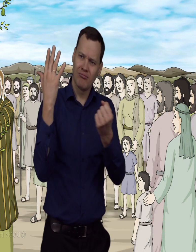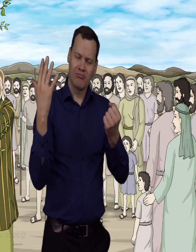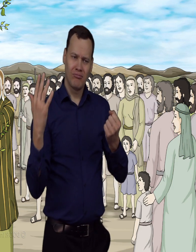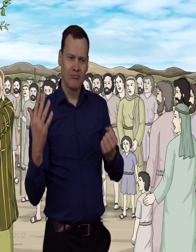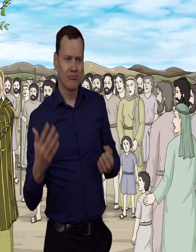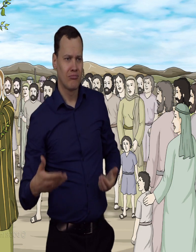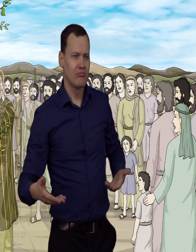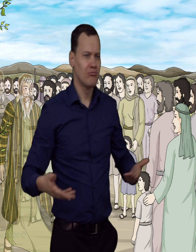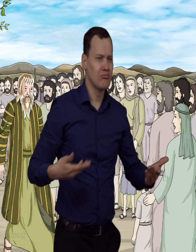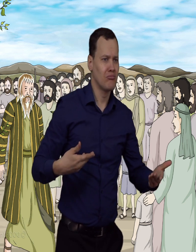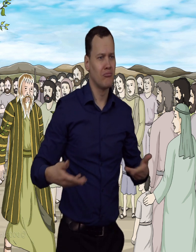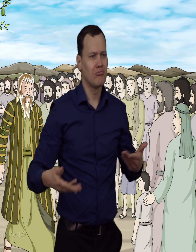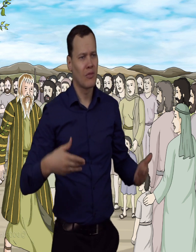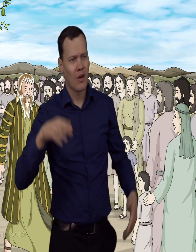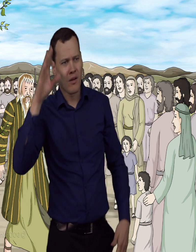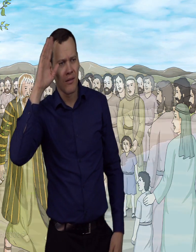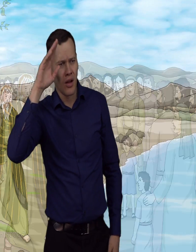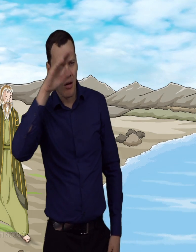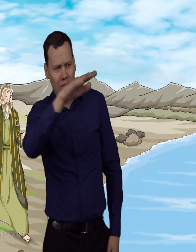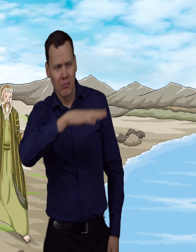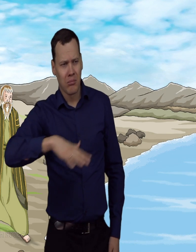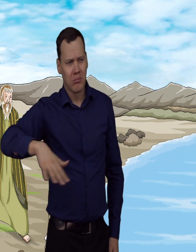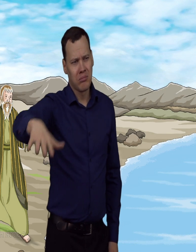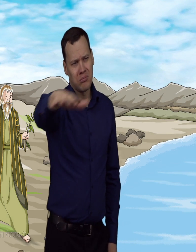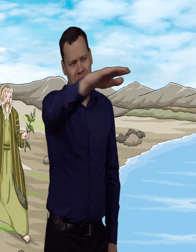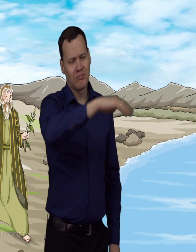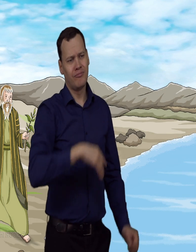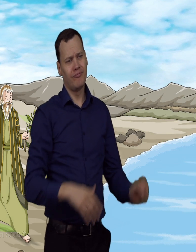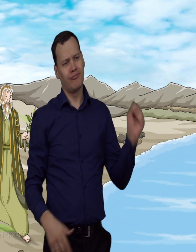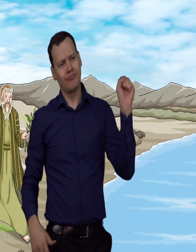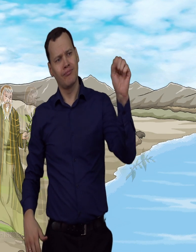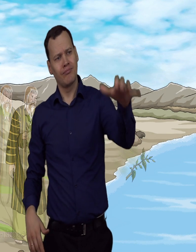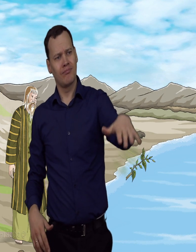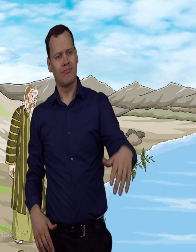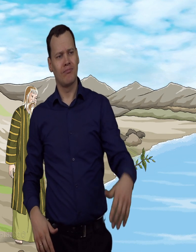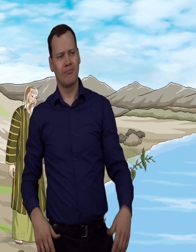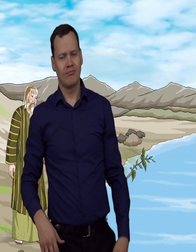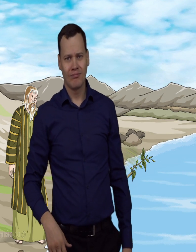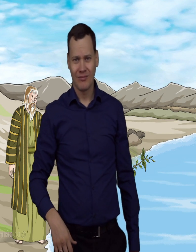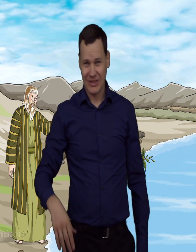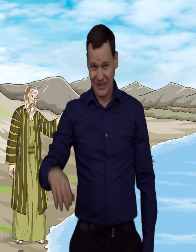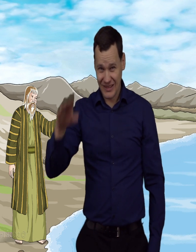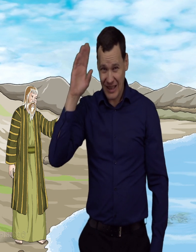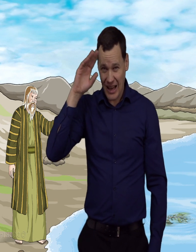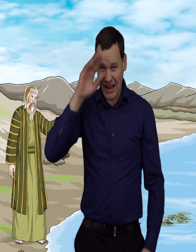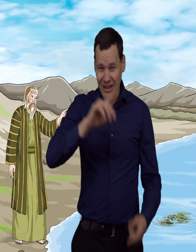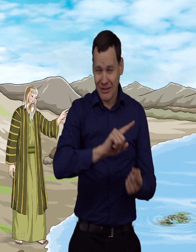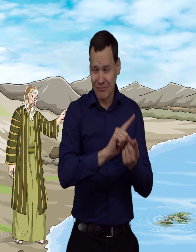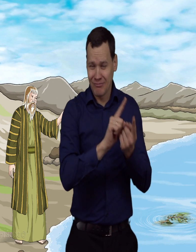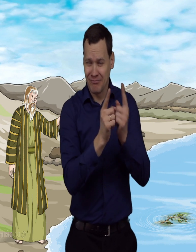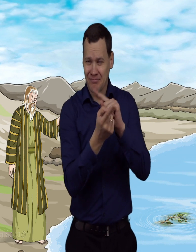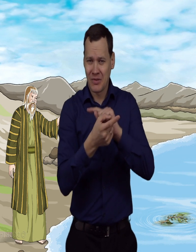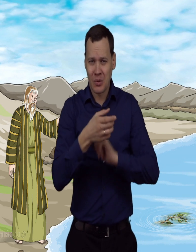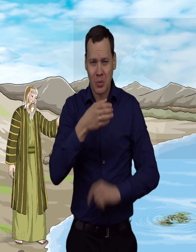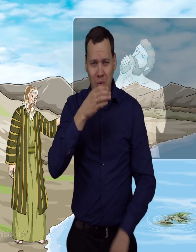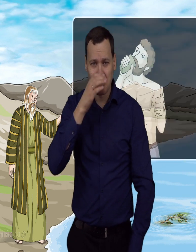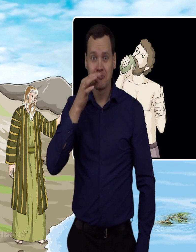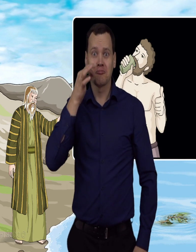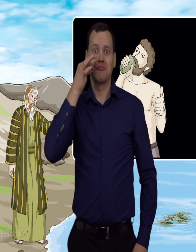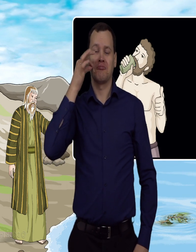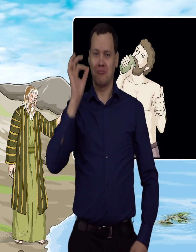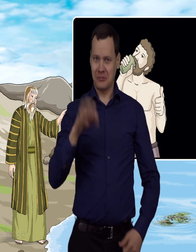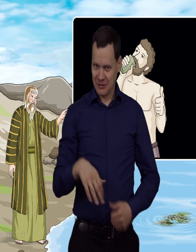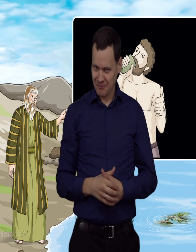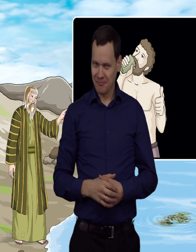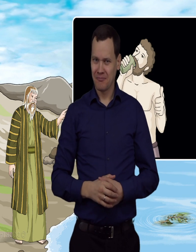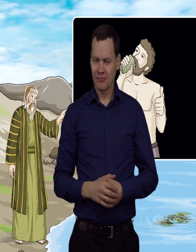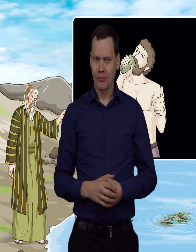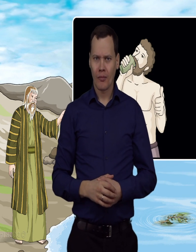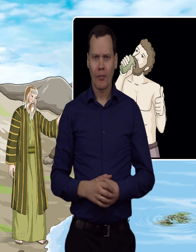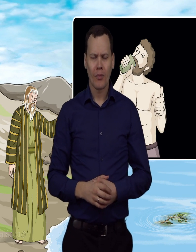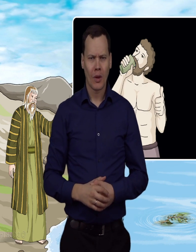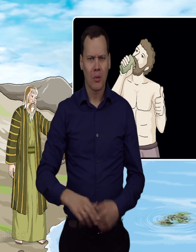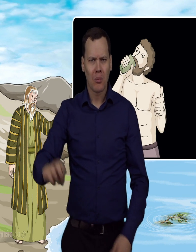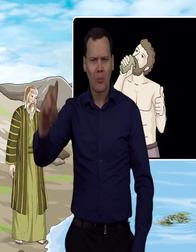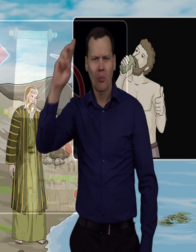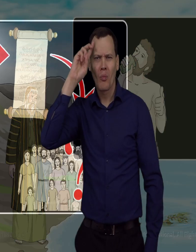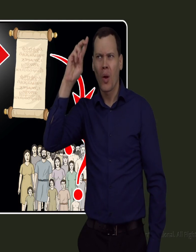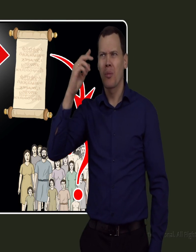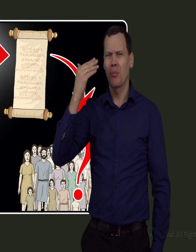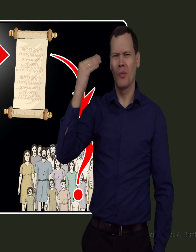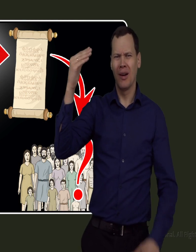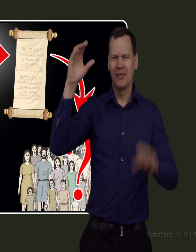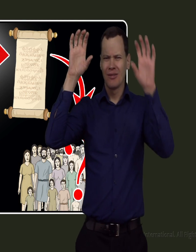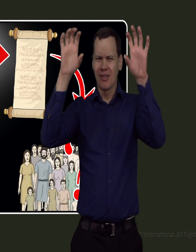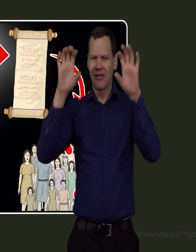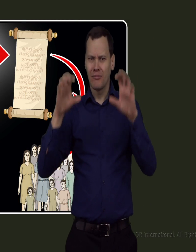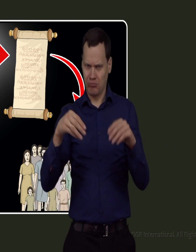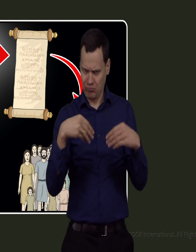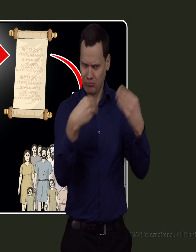And when he cast it into the waters, they were sweetened.